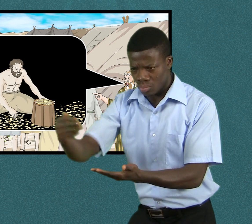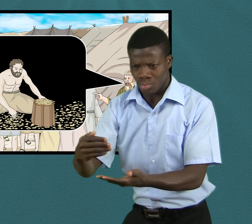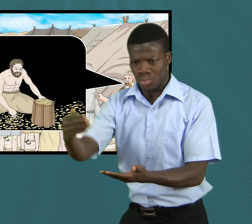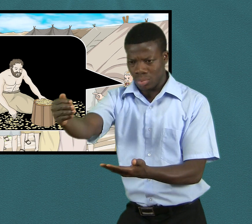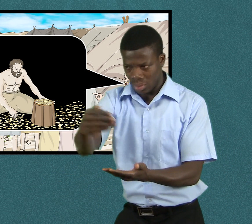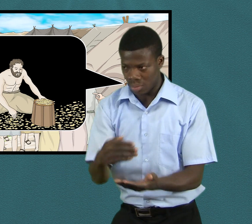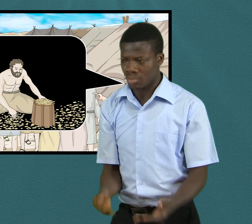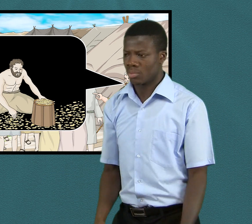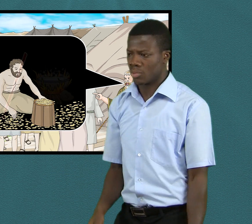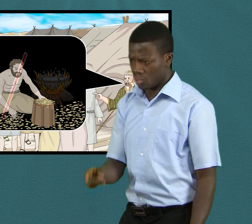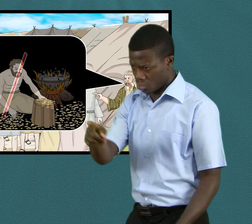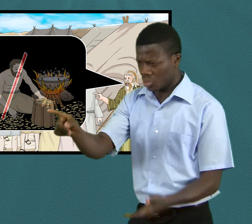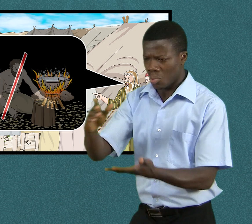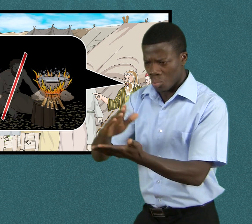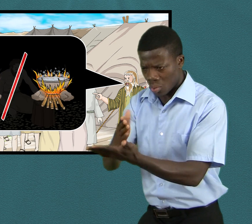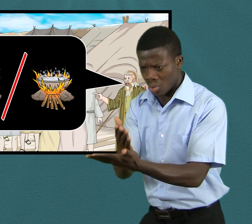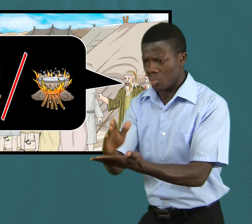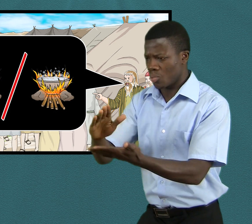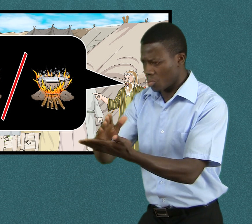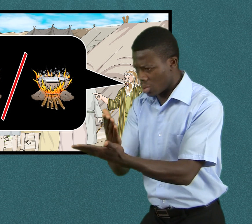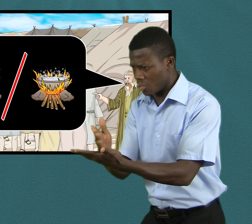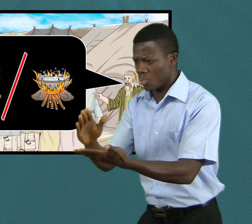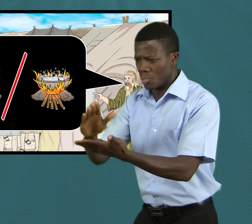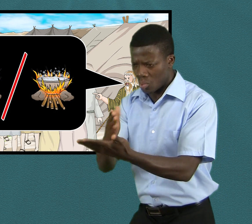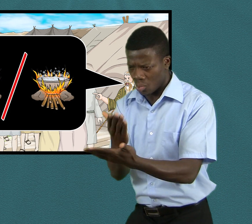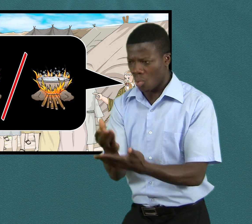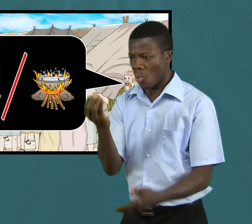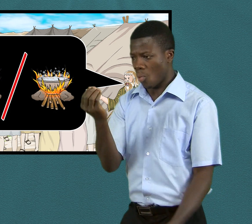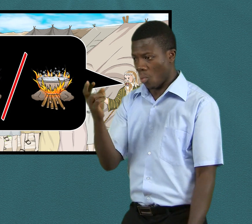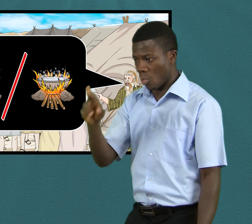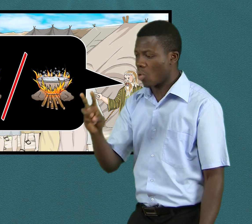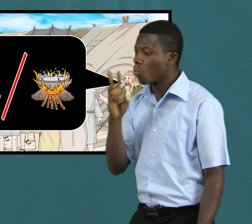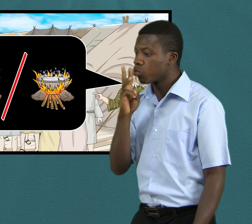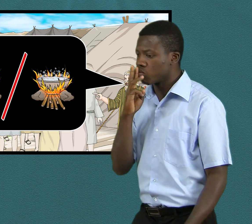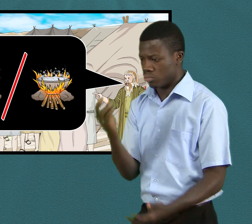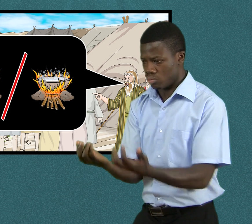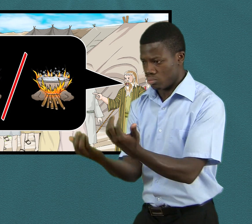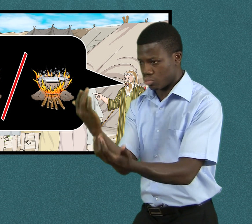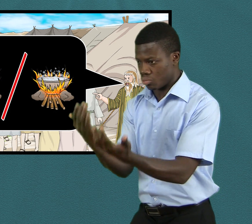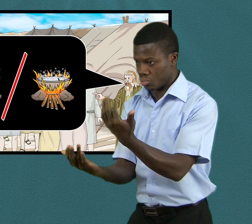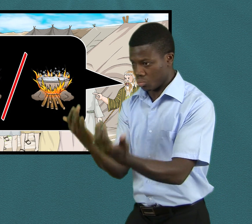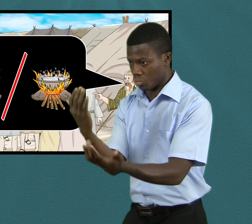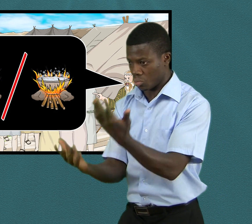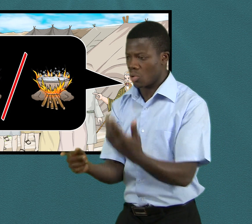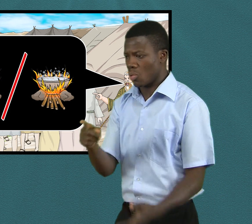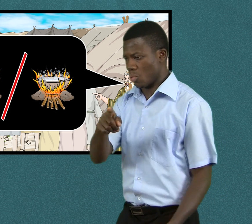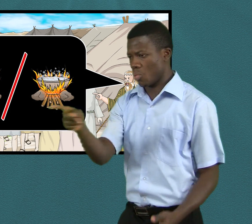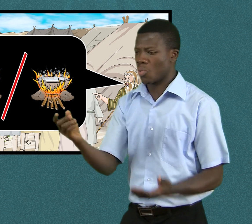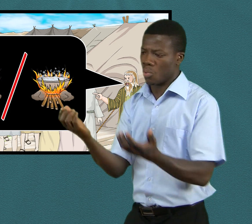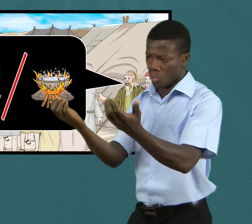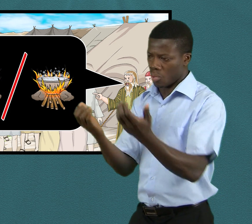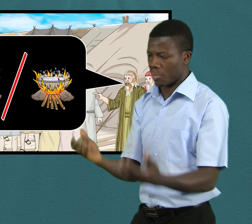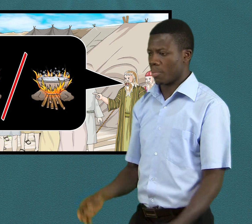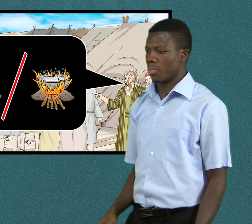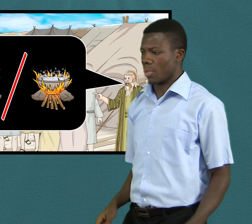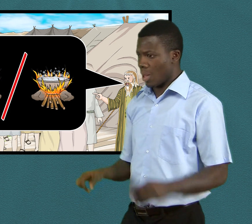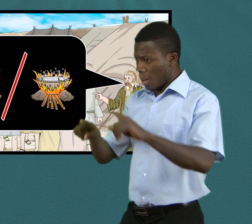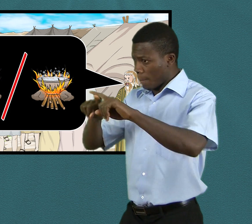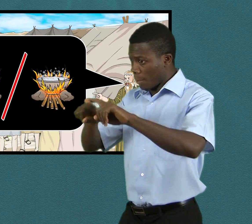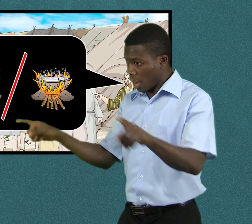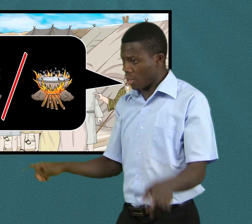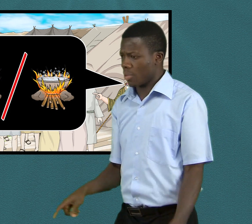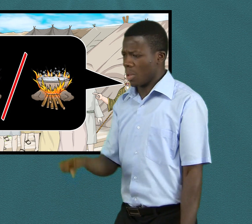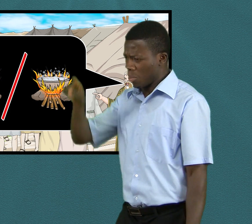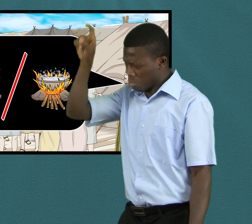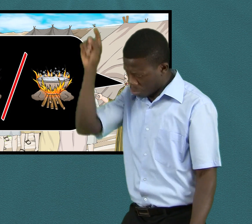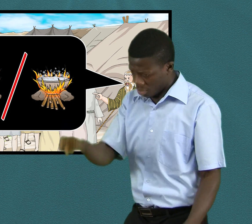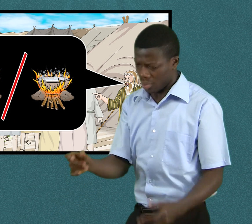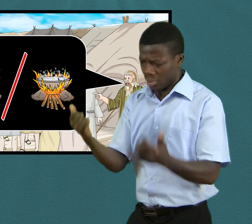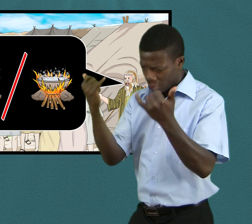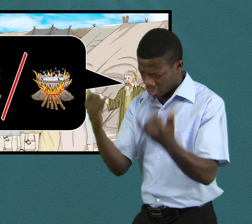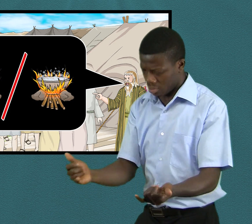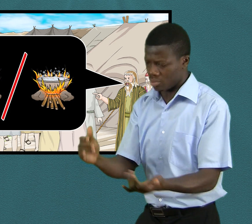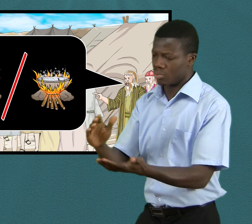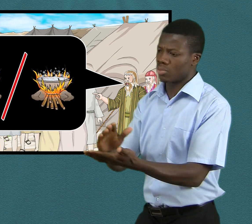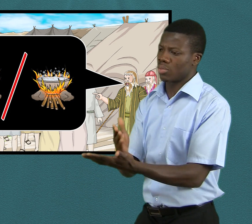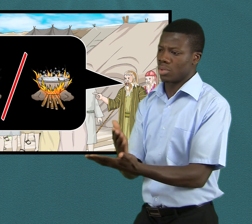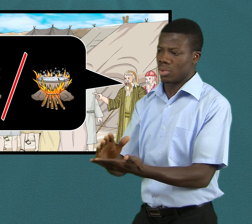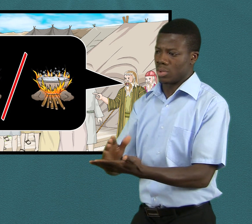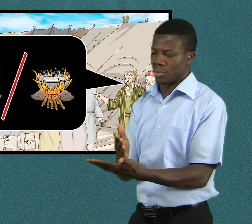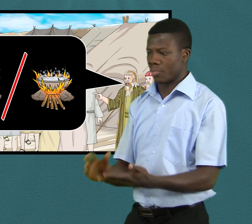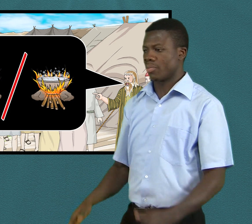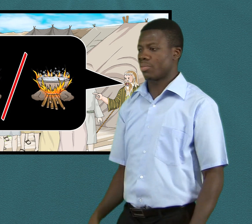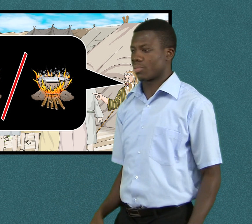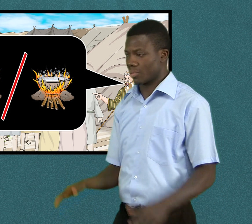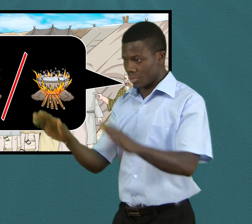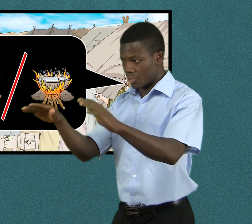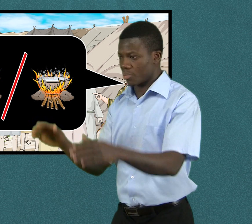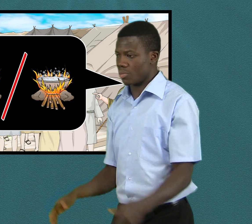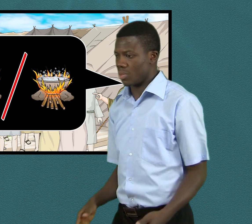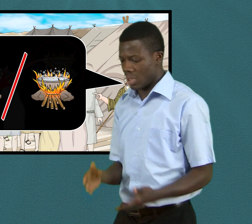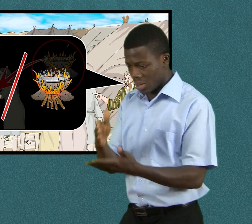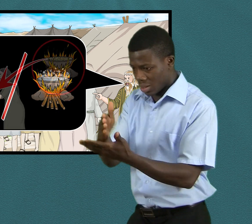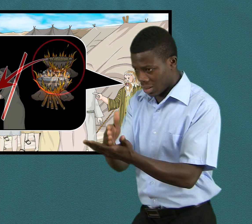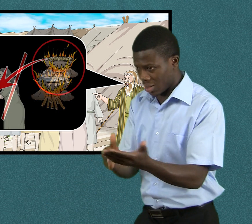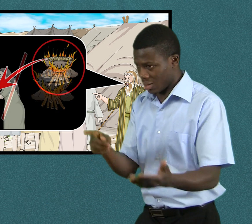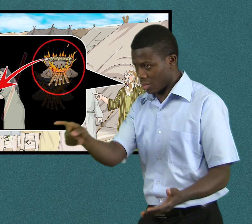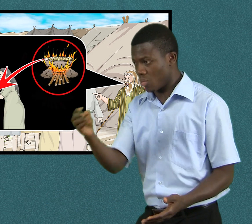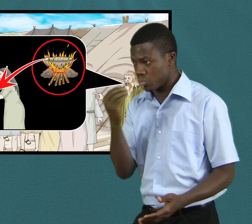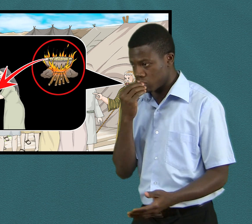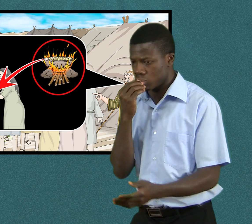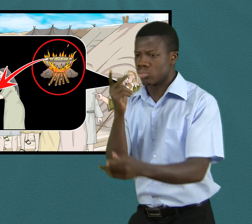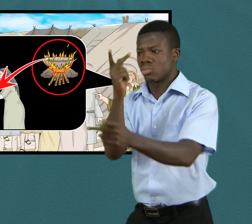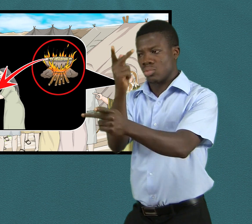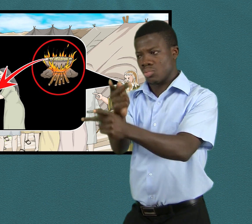So bake what you want to bake, and boil what you want to boil.